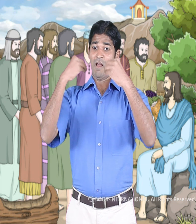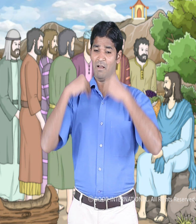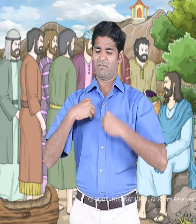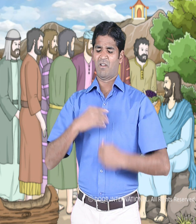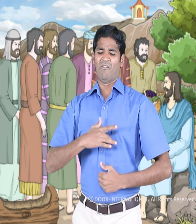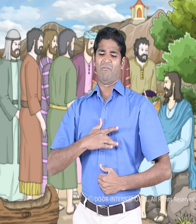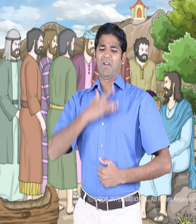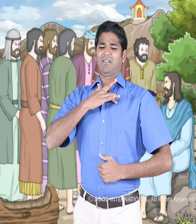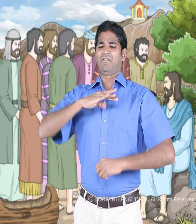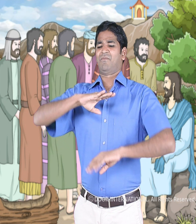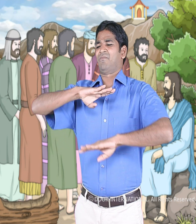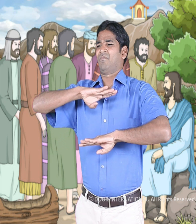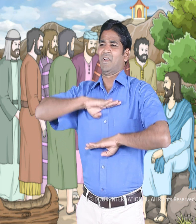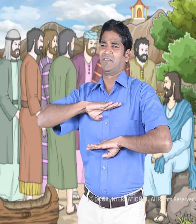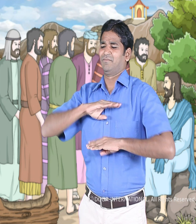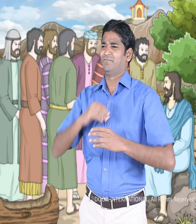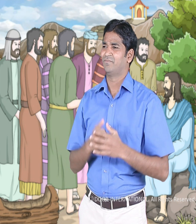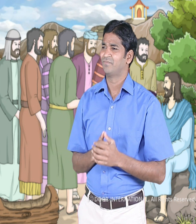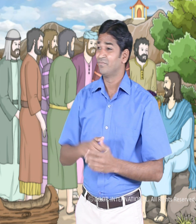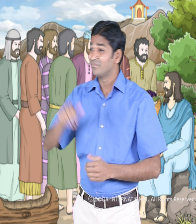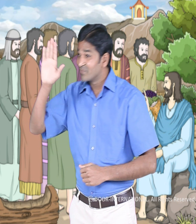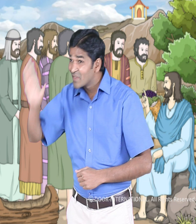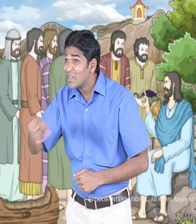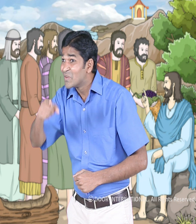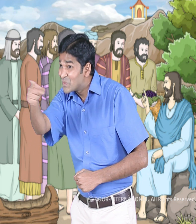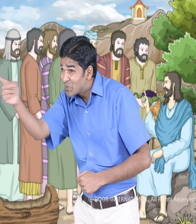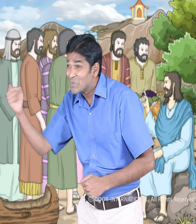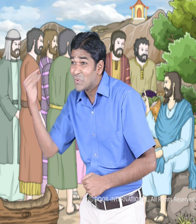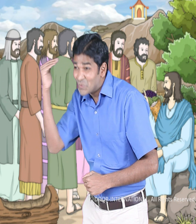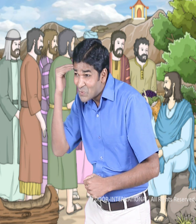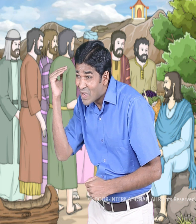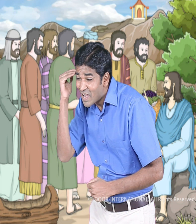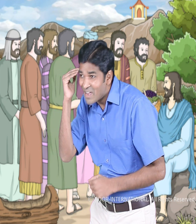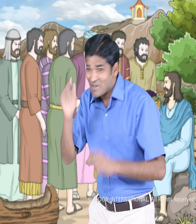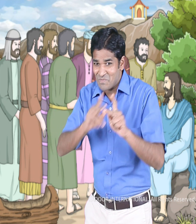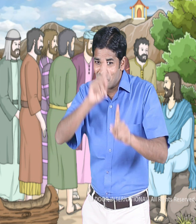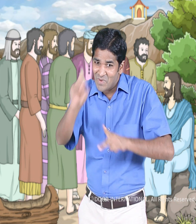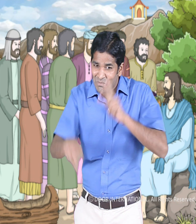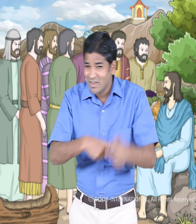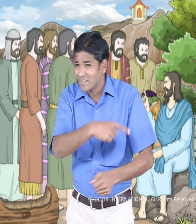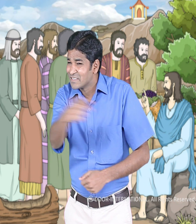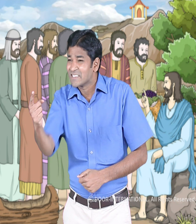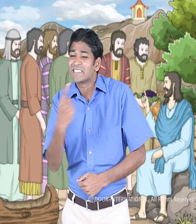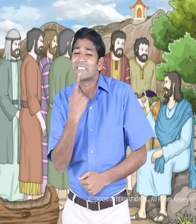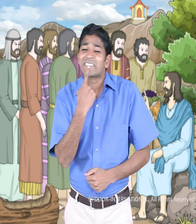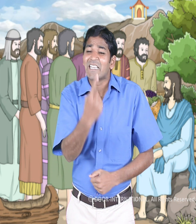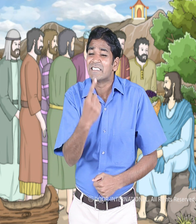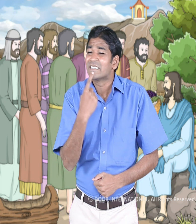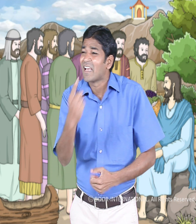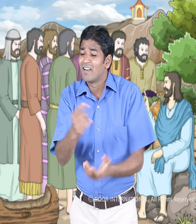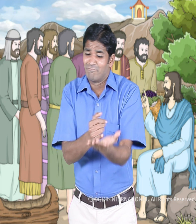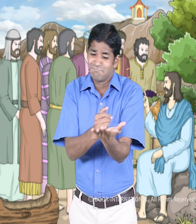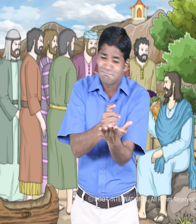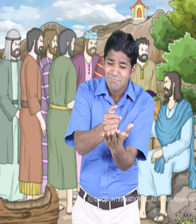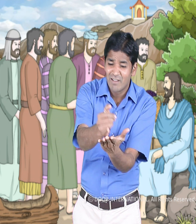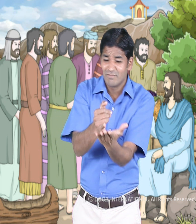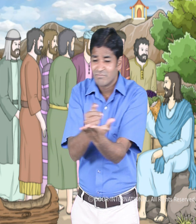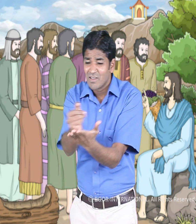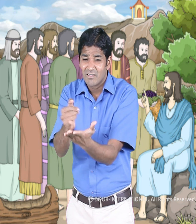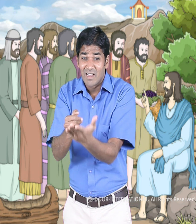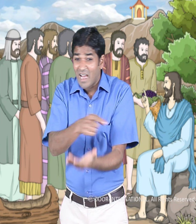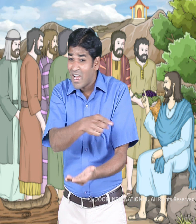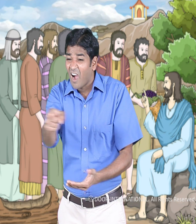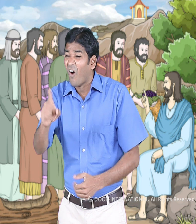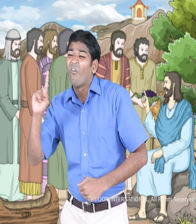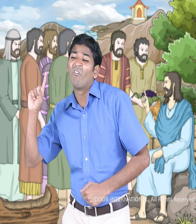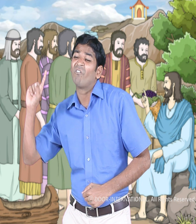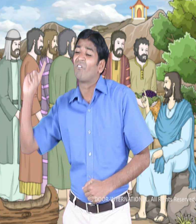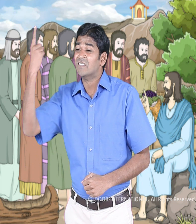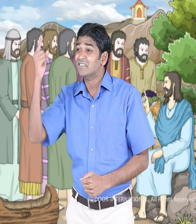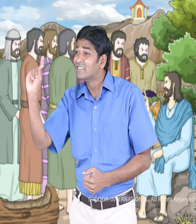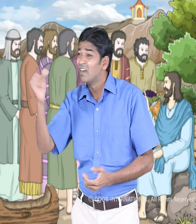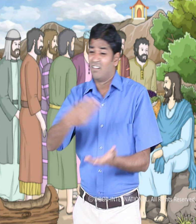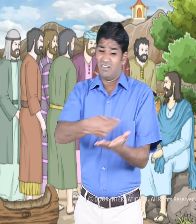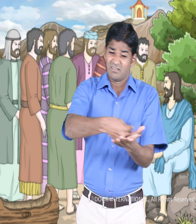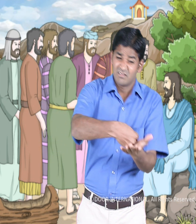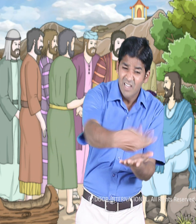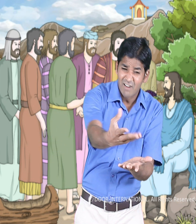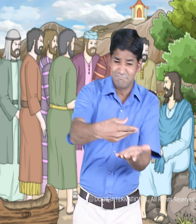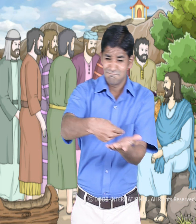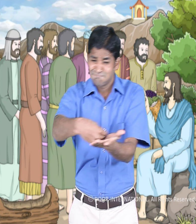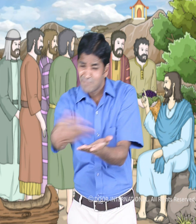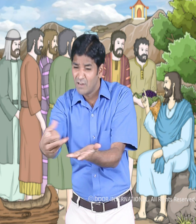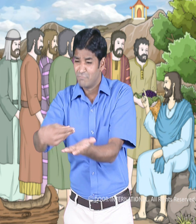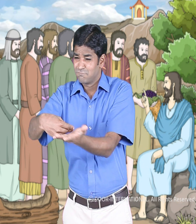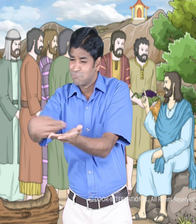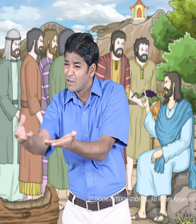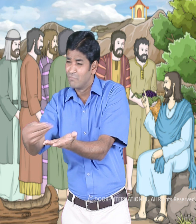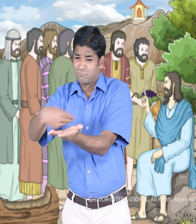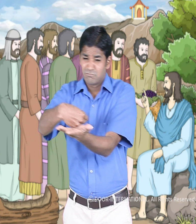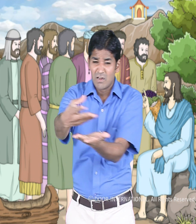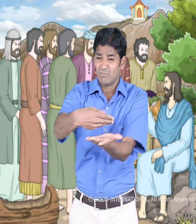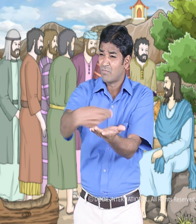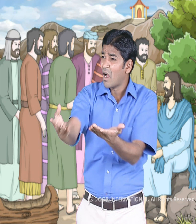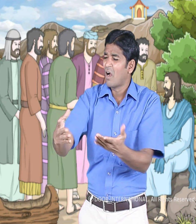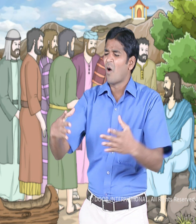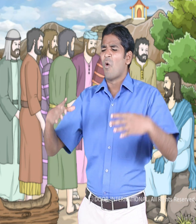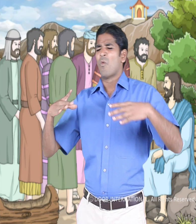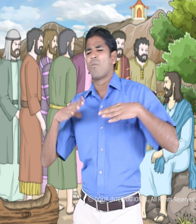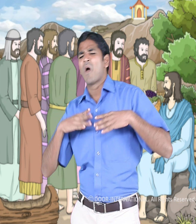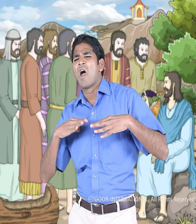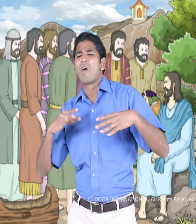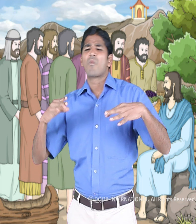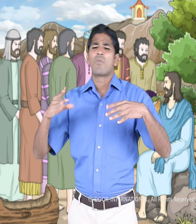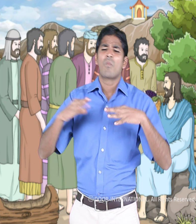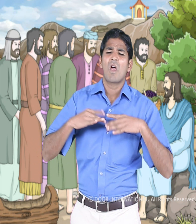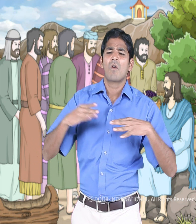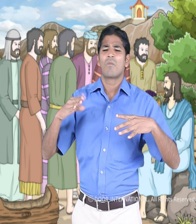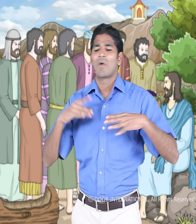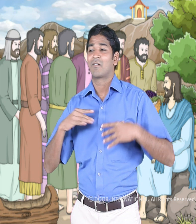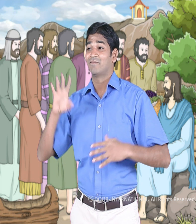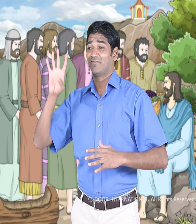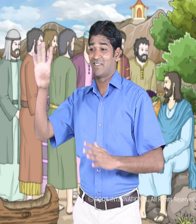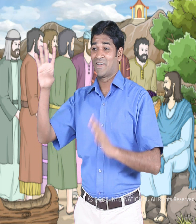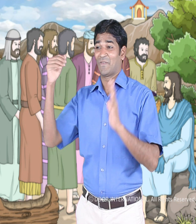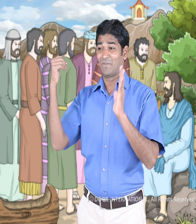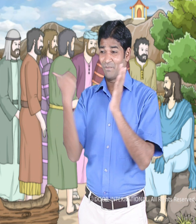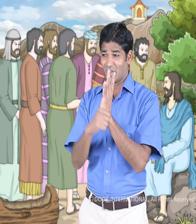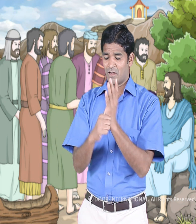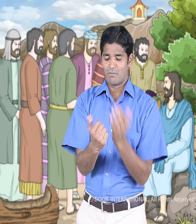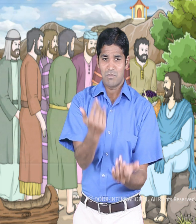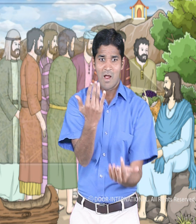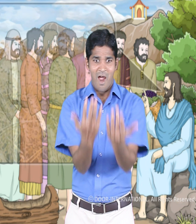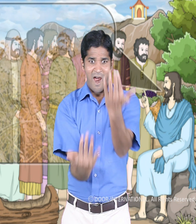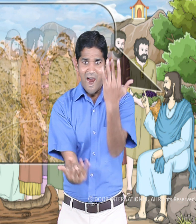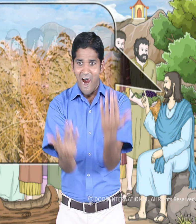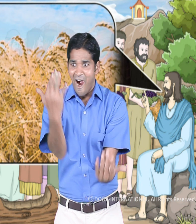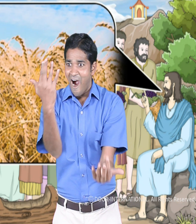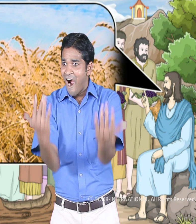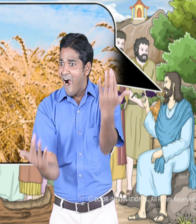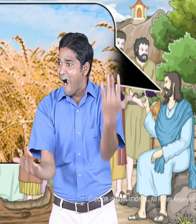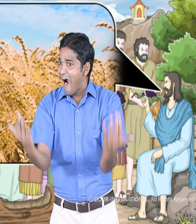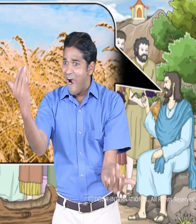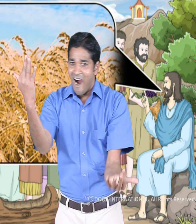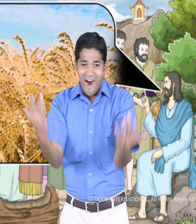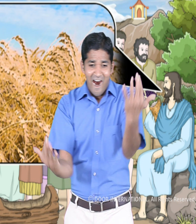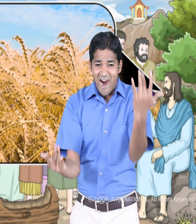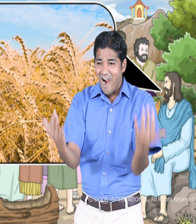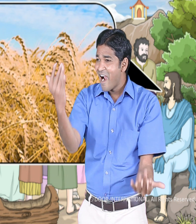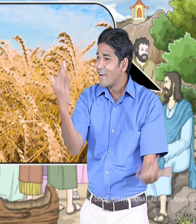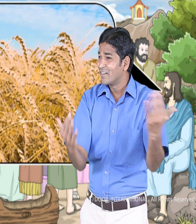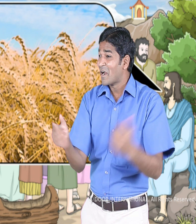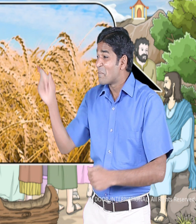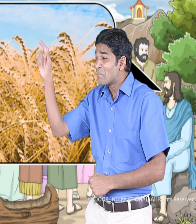Jesus explained, “My food is to do the will of Him who sent Me and to finish His work.